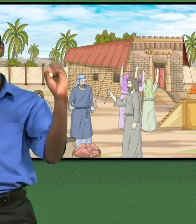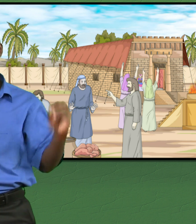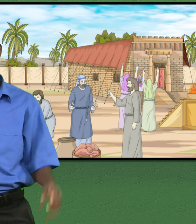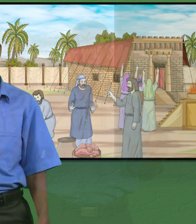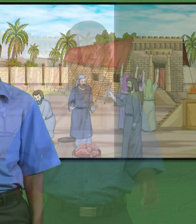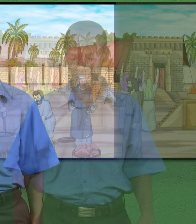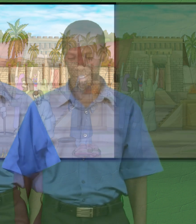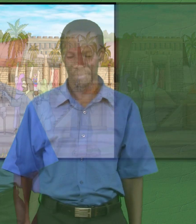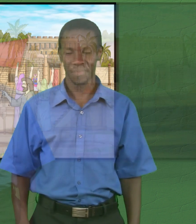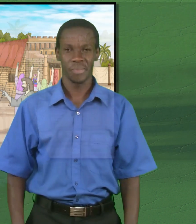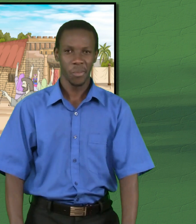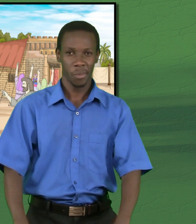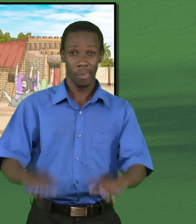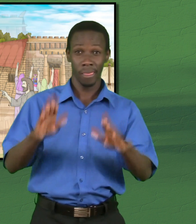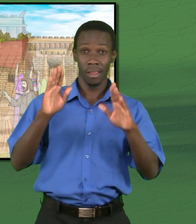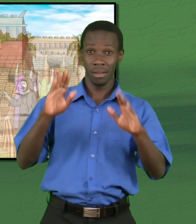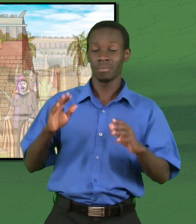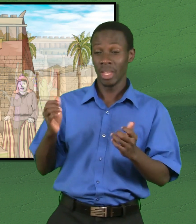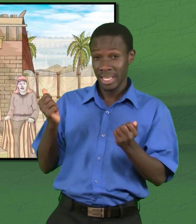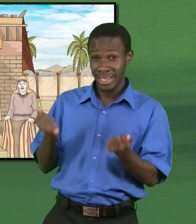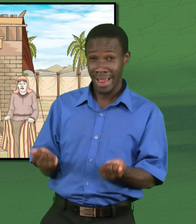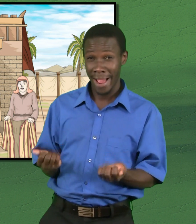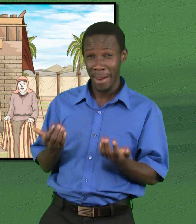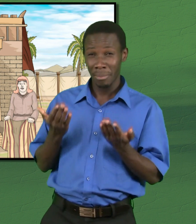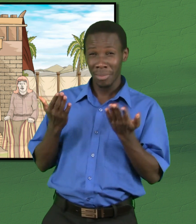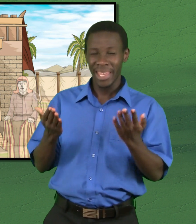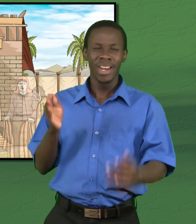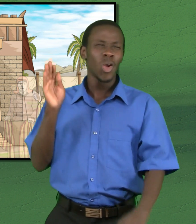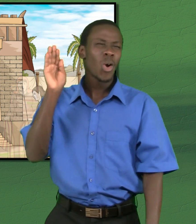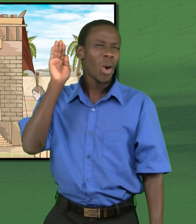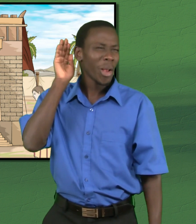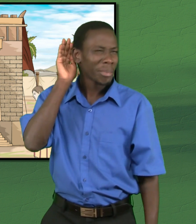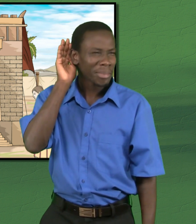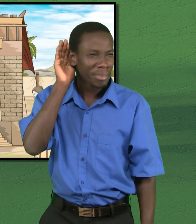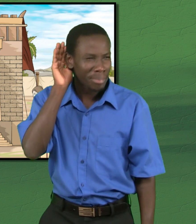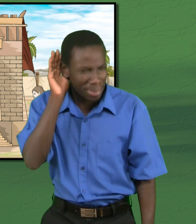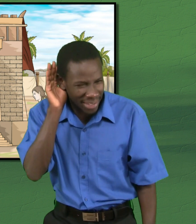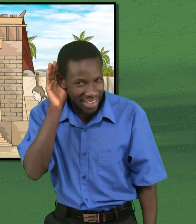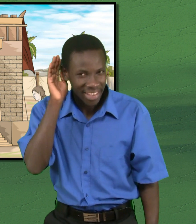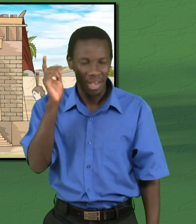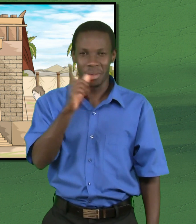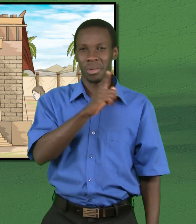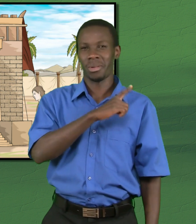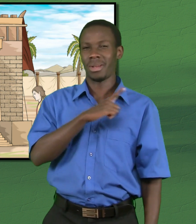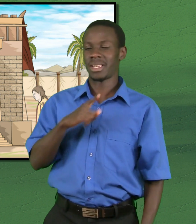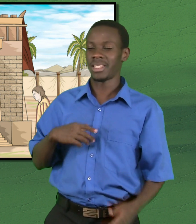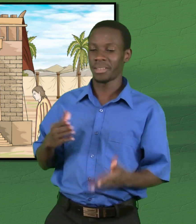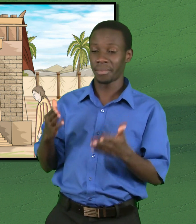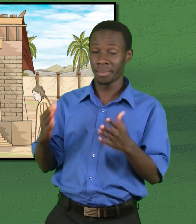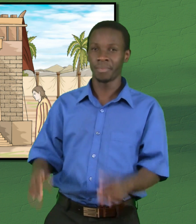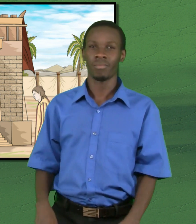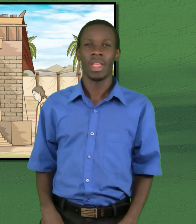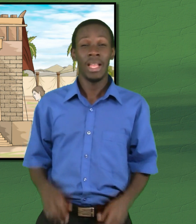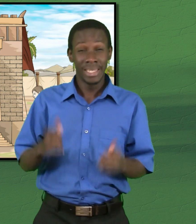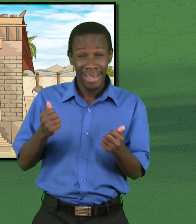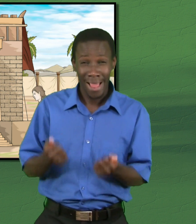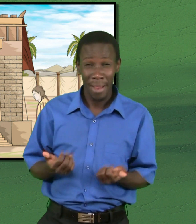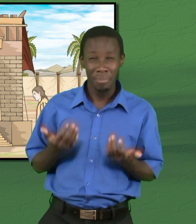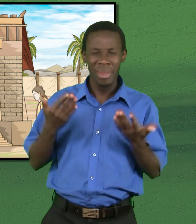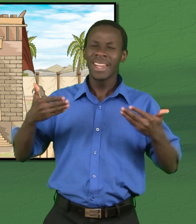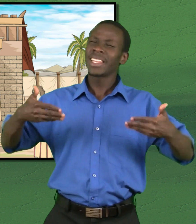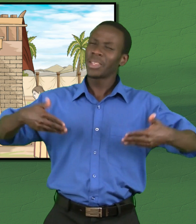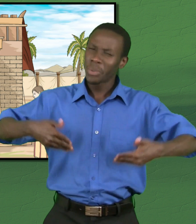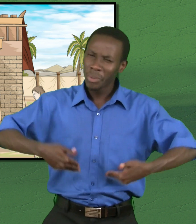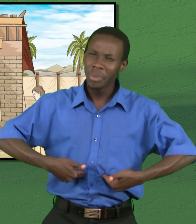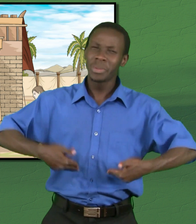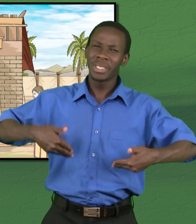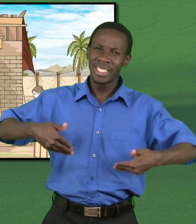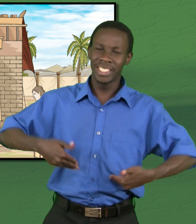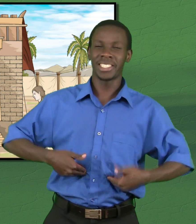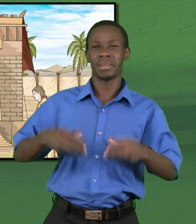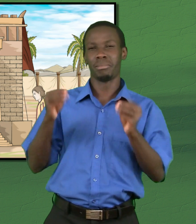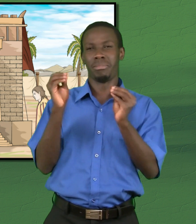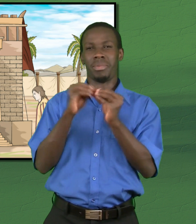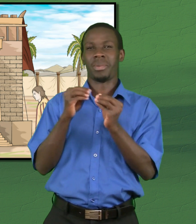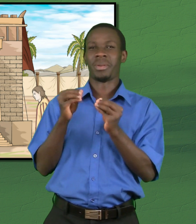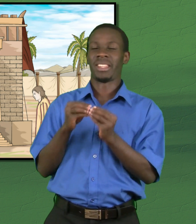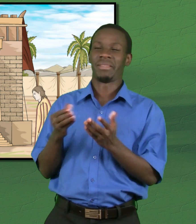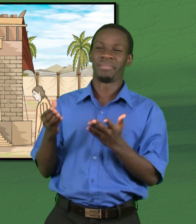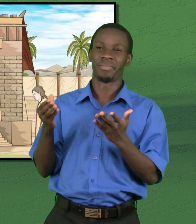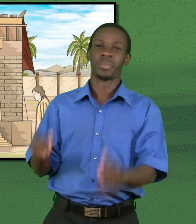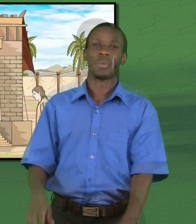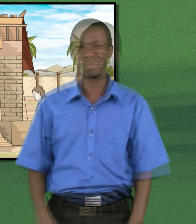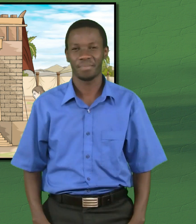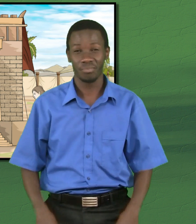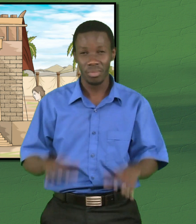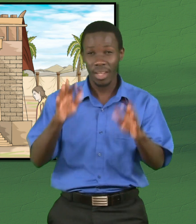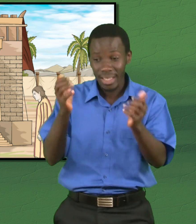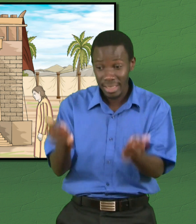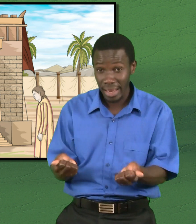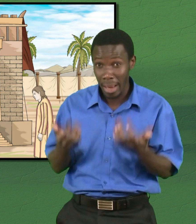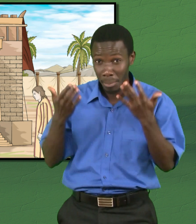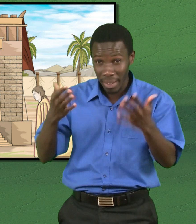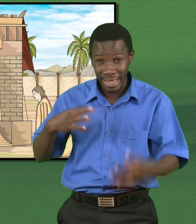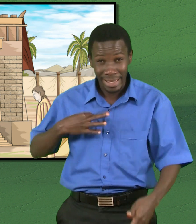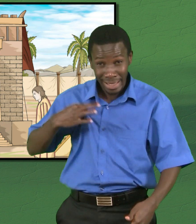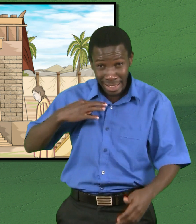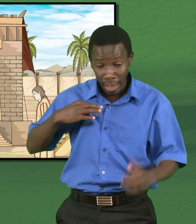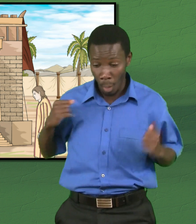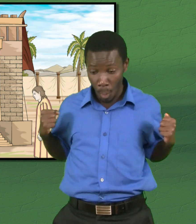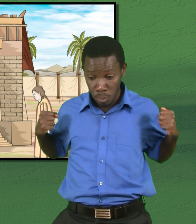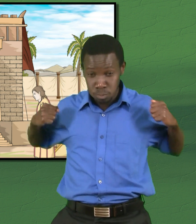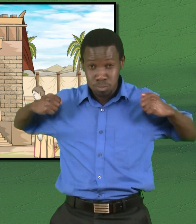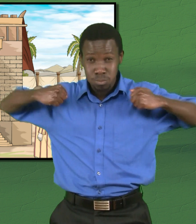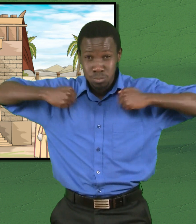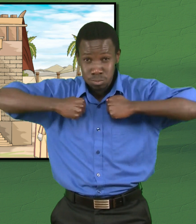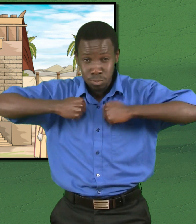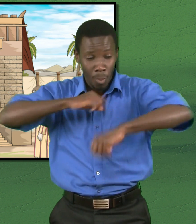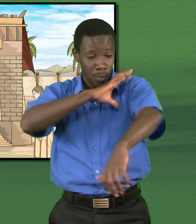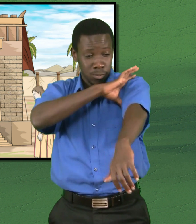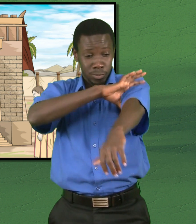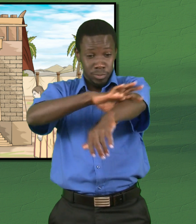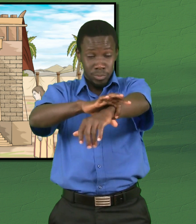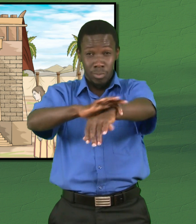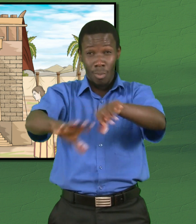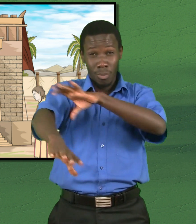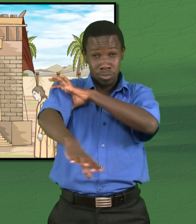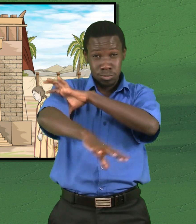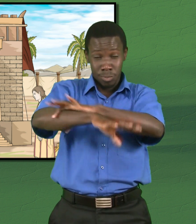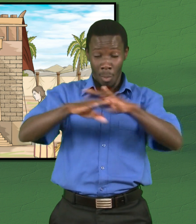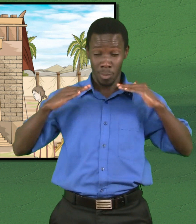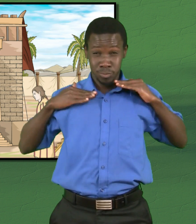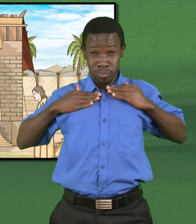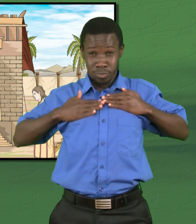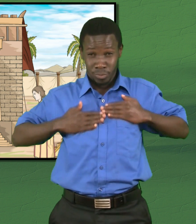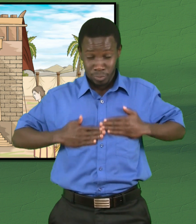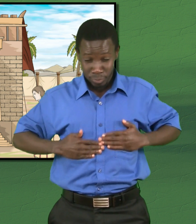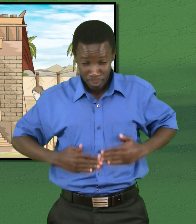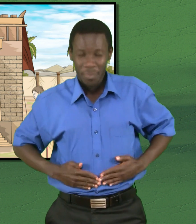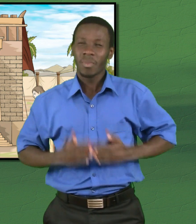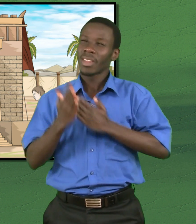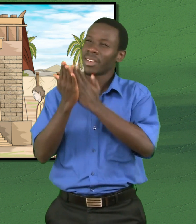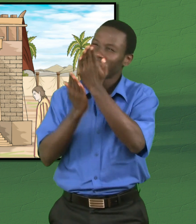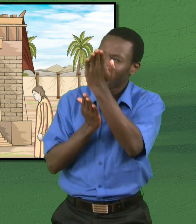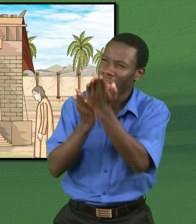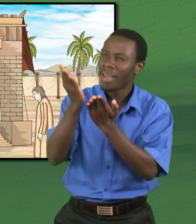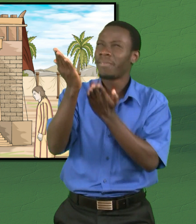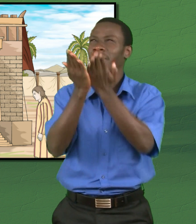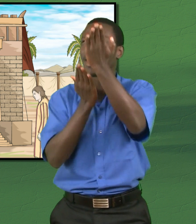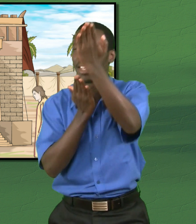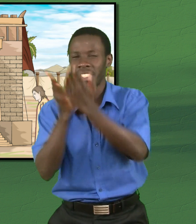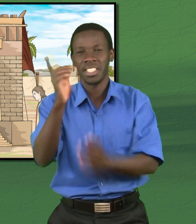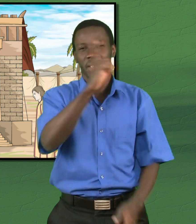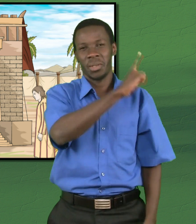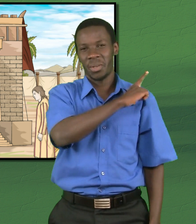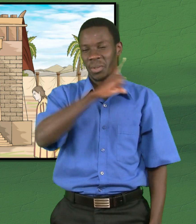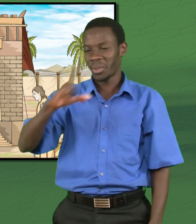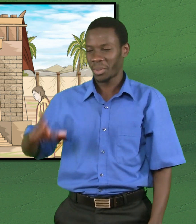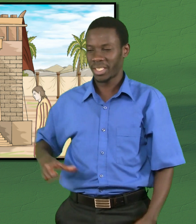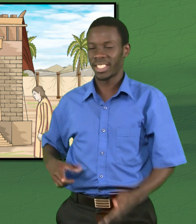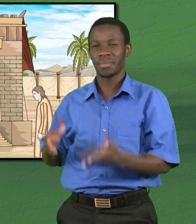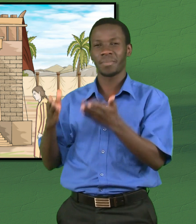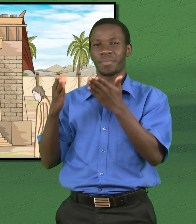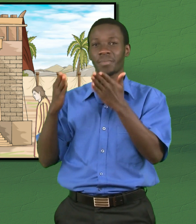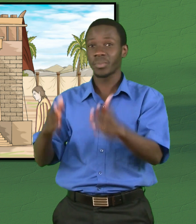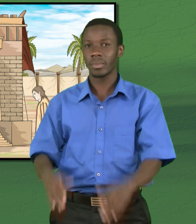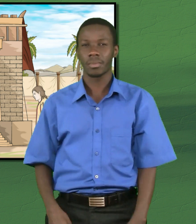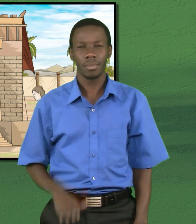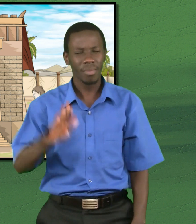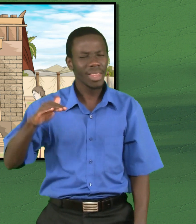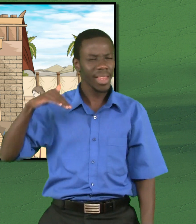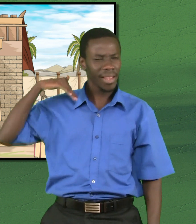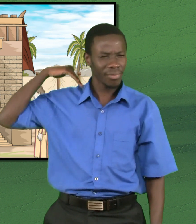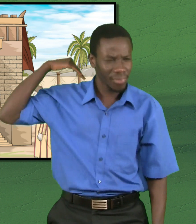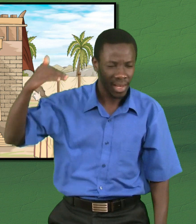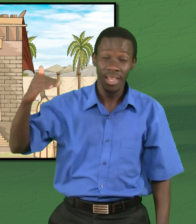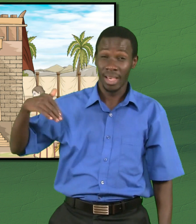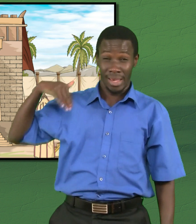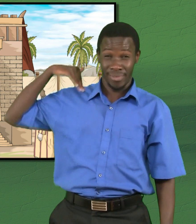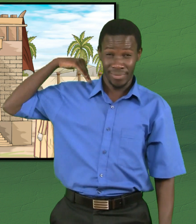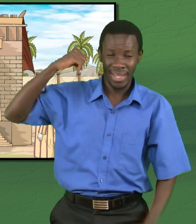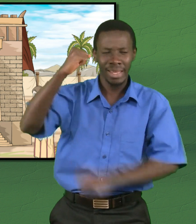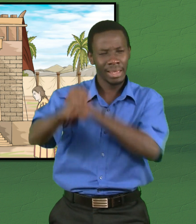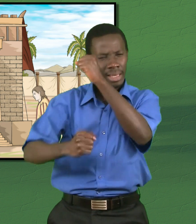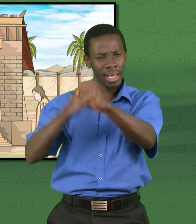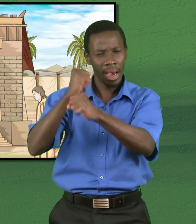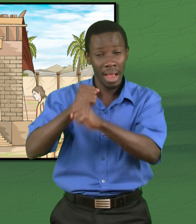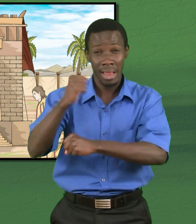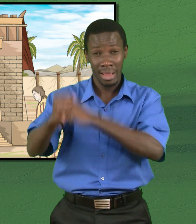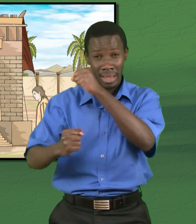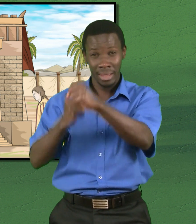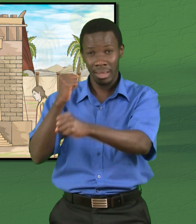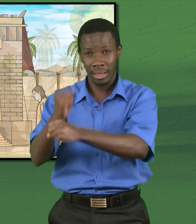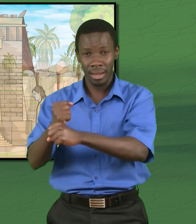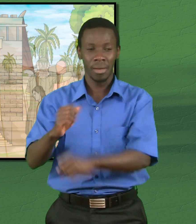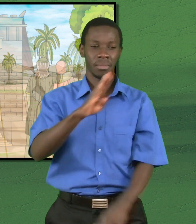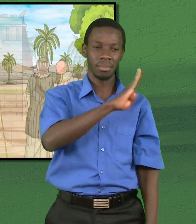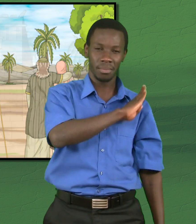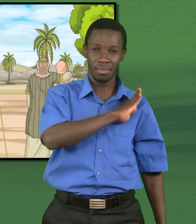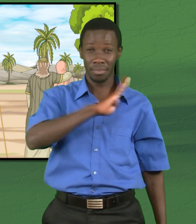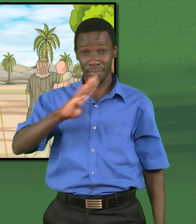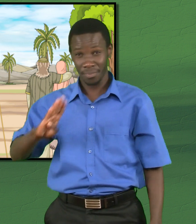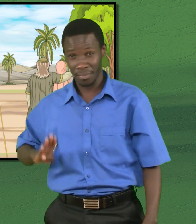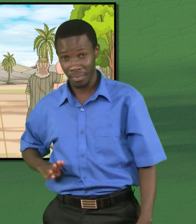Now Samuel was ministering before the LORD—a boy wearing a linen ephod.